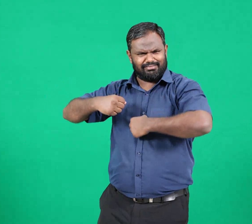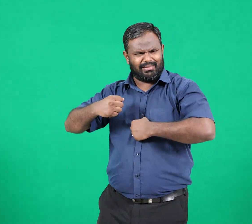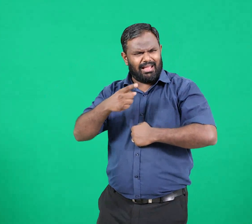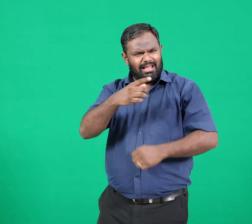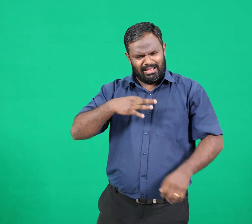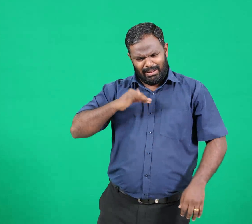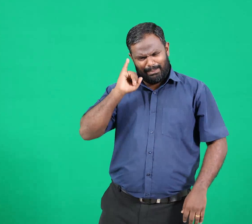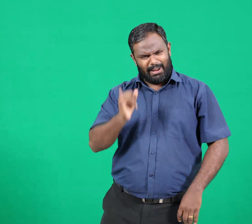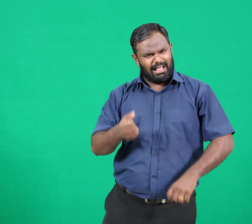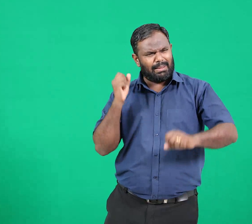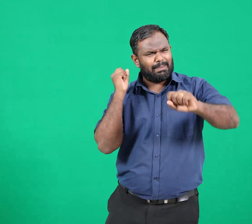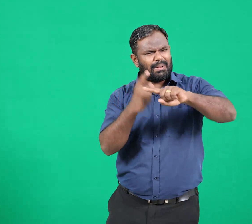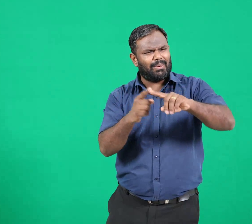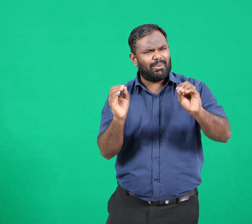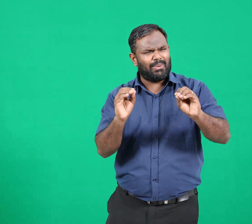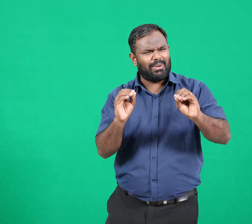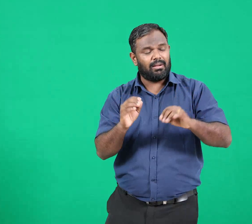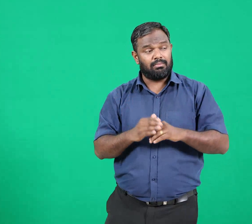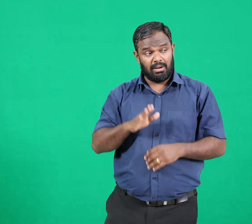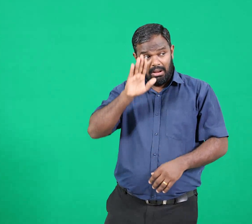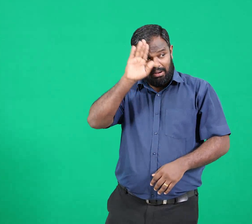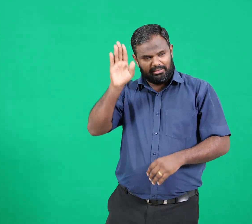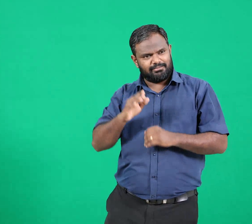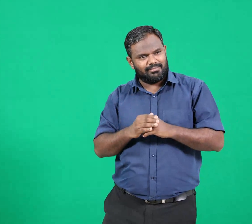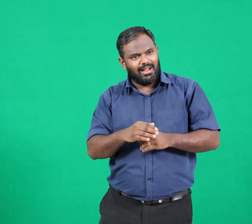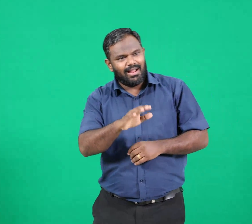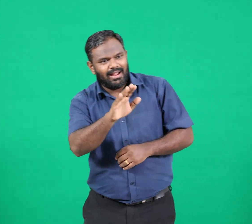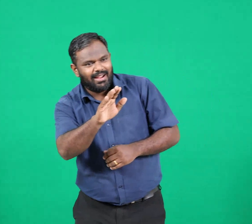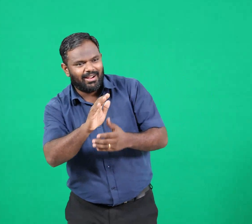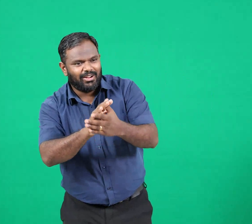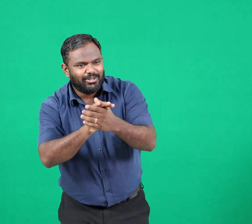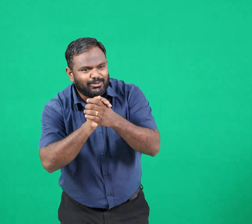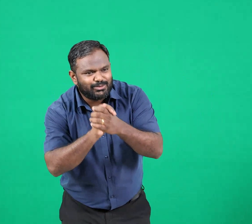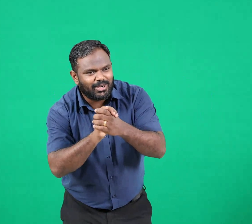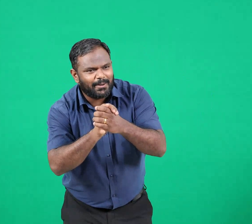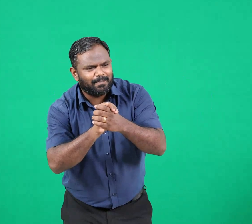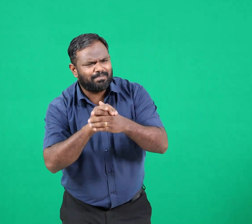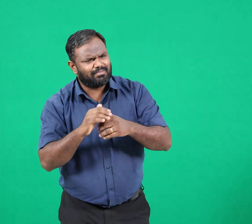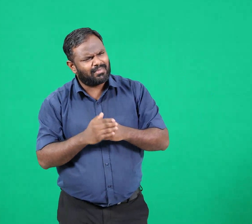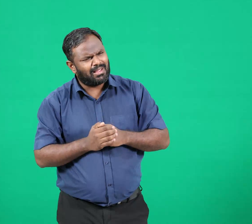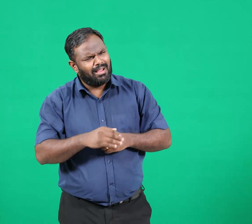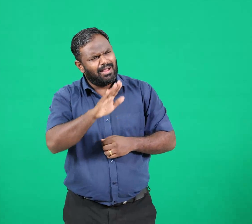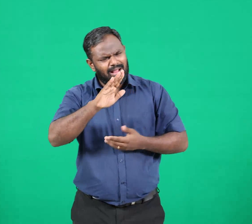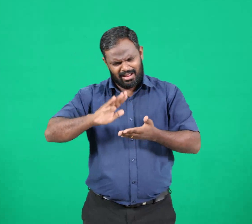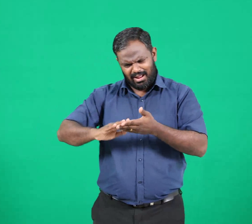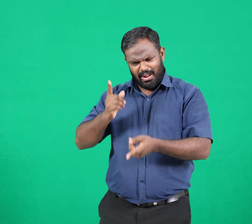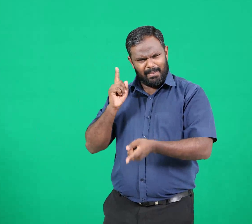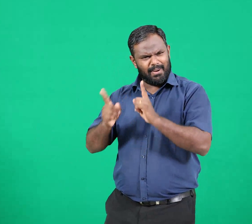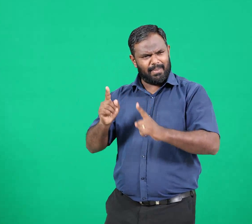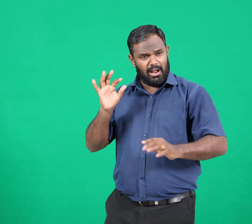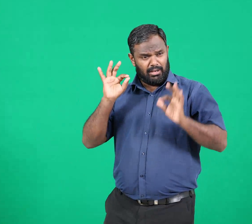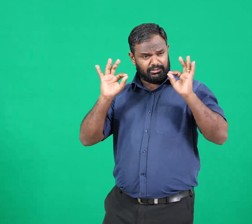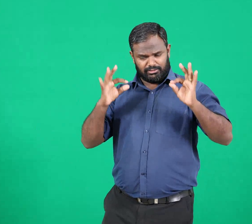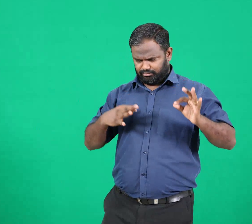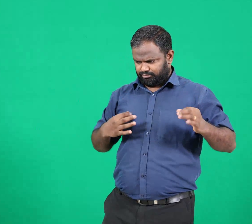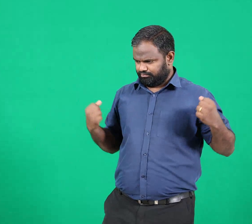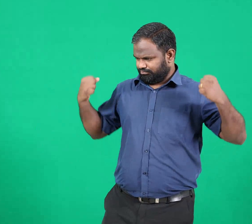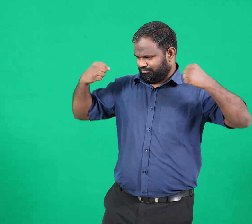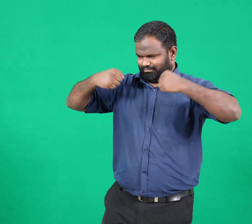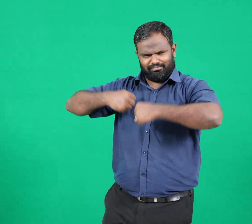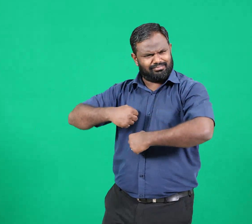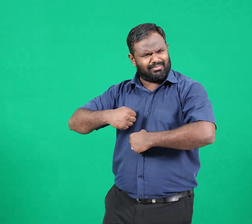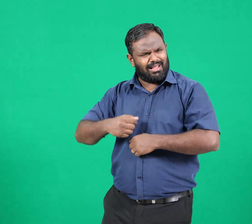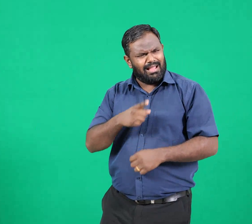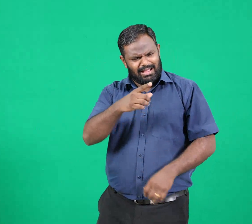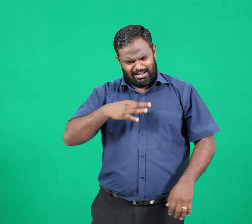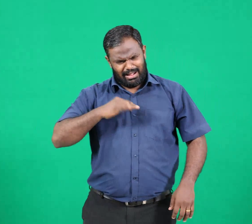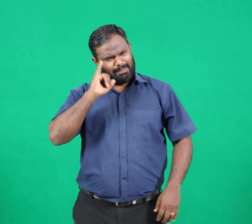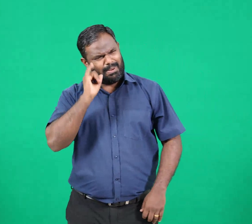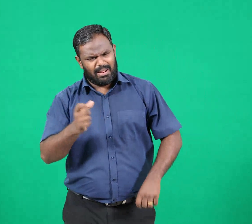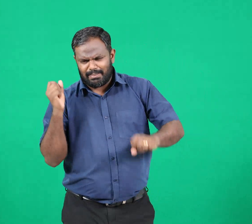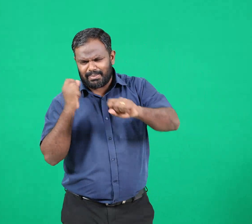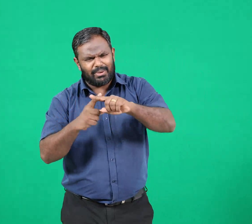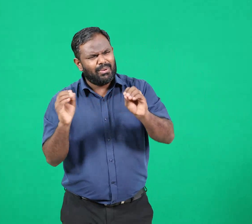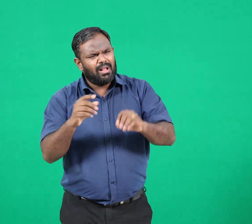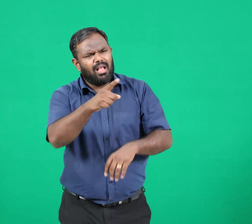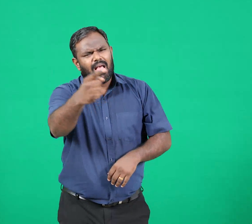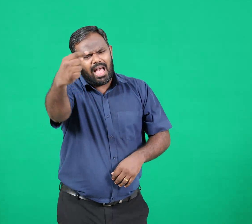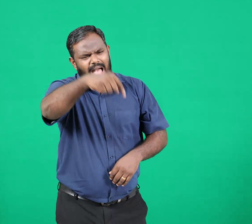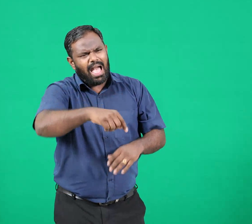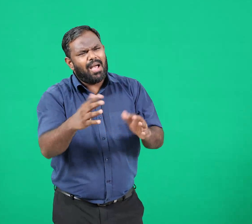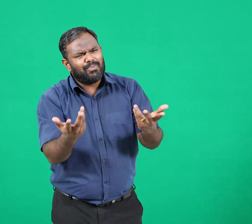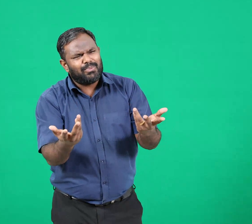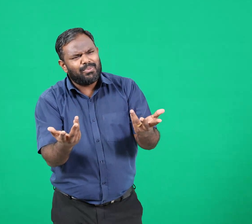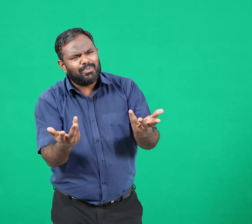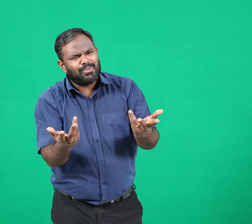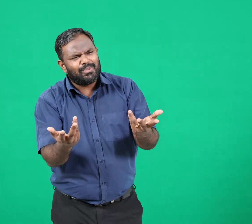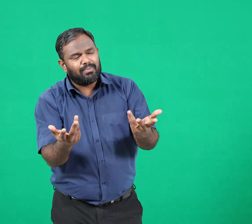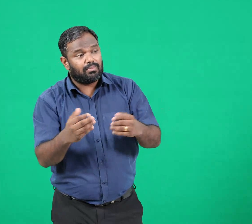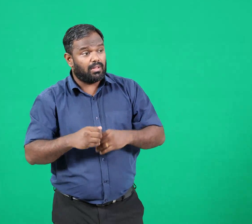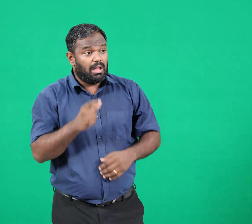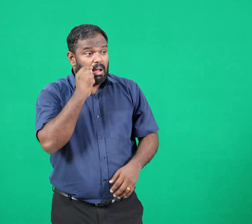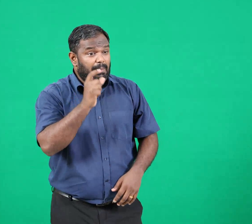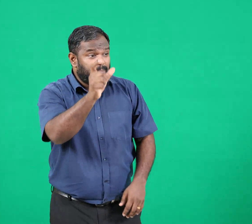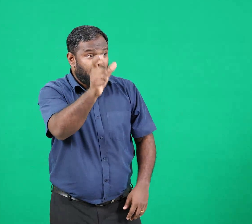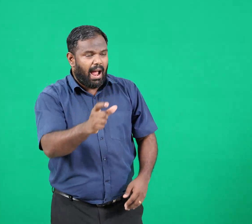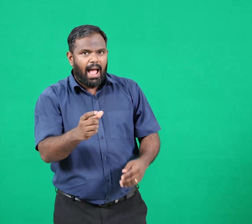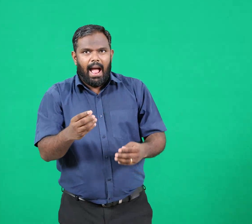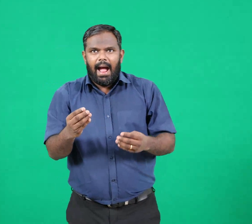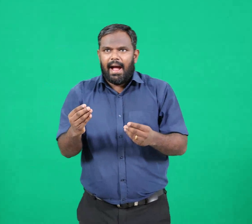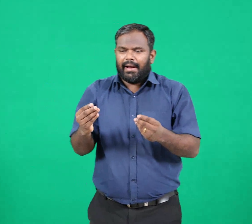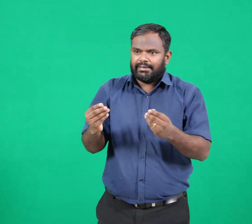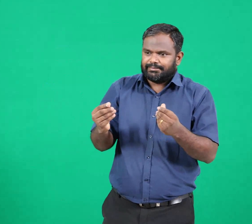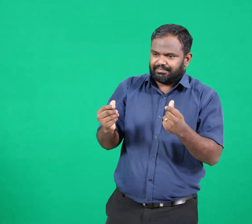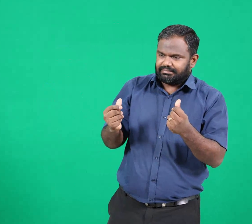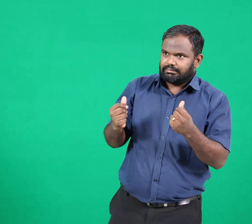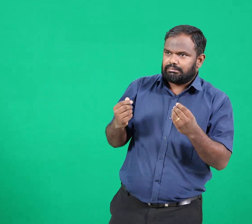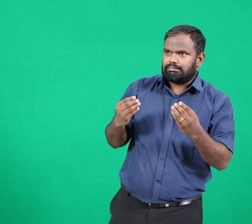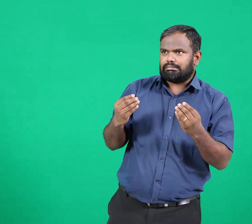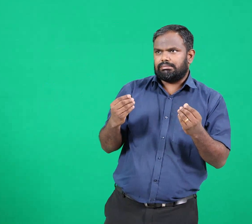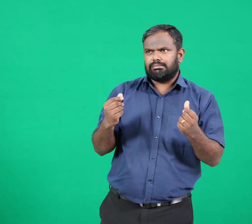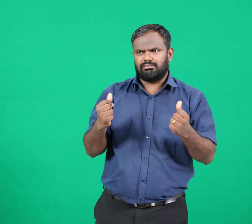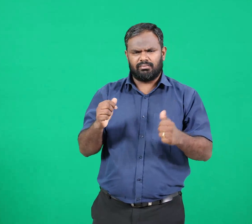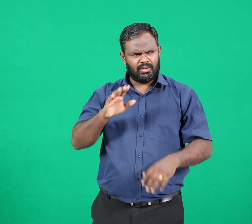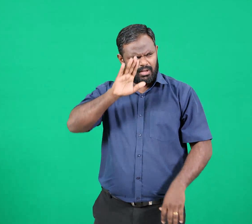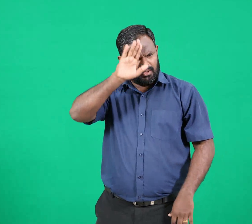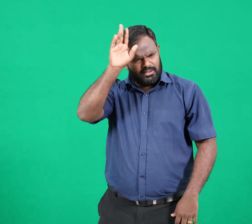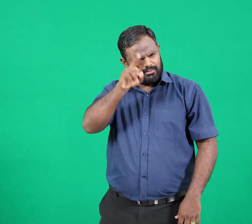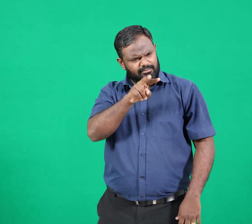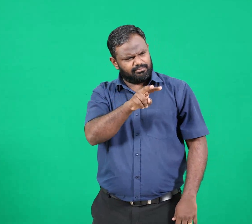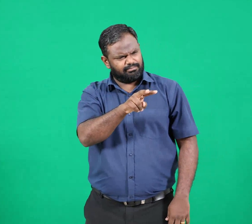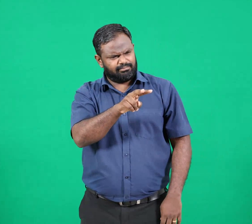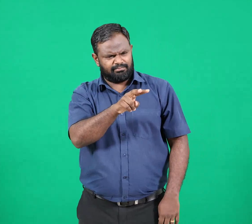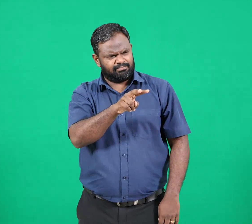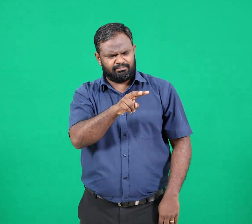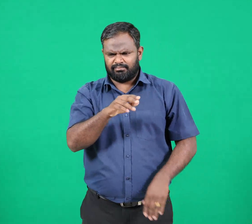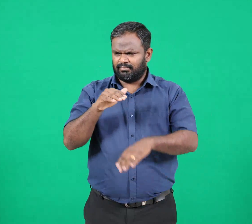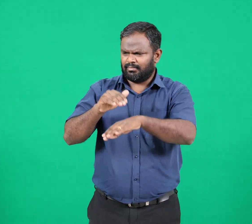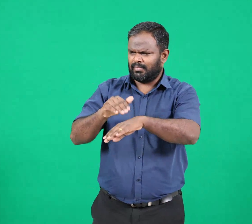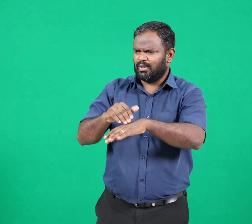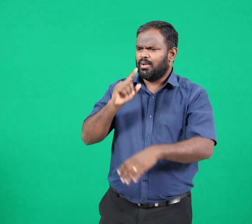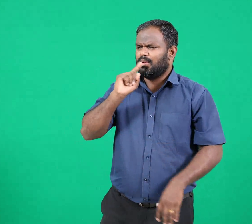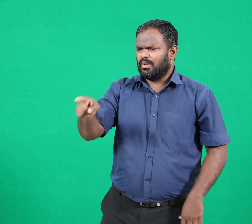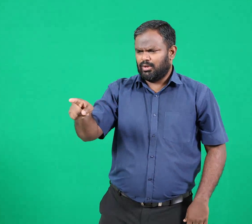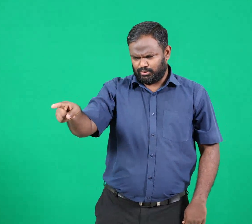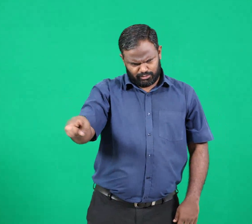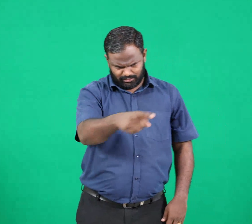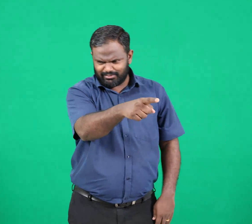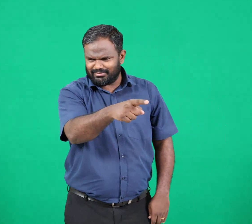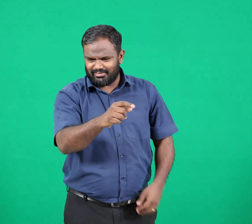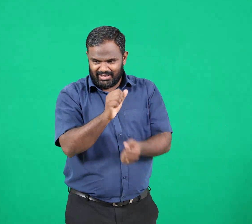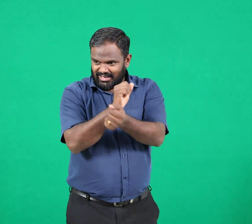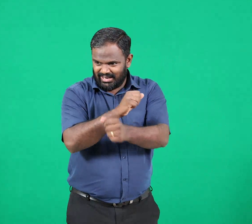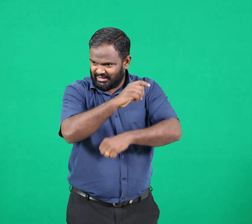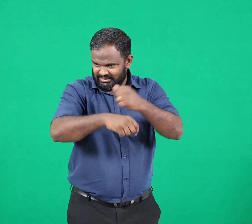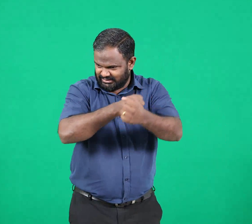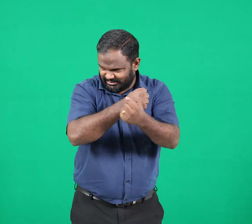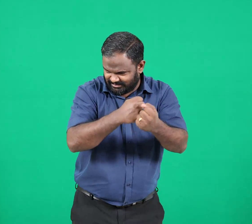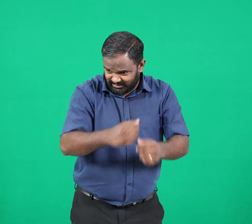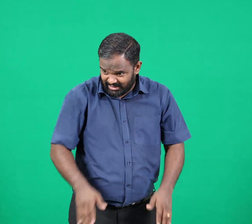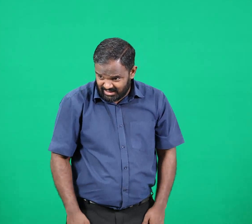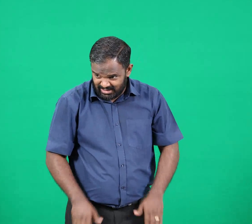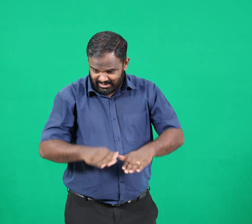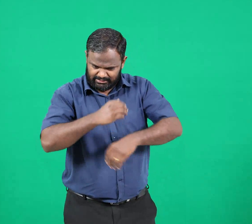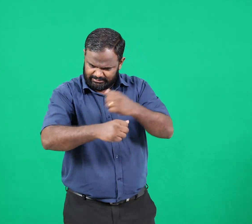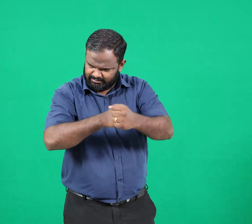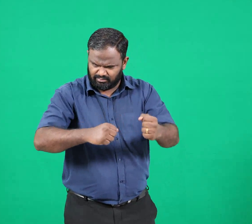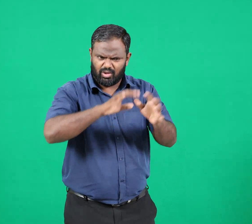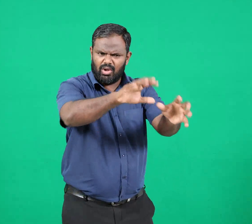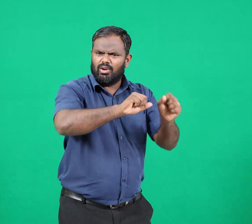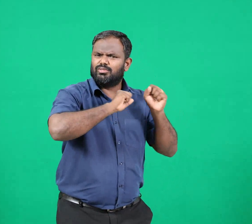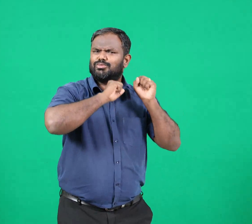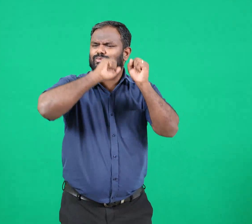' Friend,' he asked, ' how did you get in here without wedding clothes?' But the man was speechless.